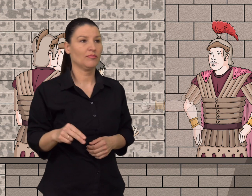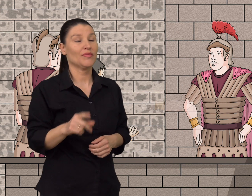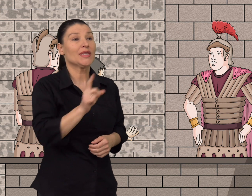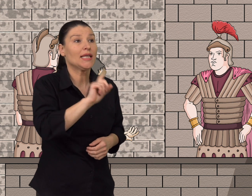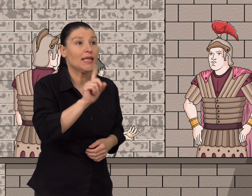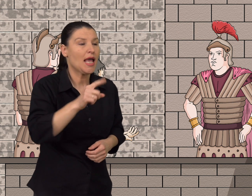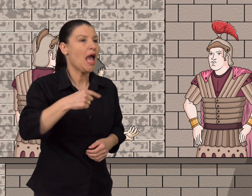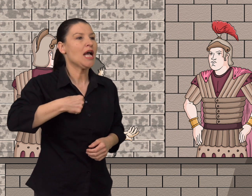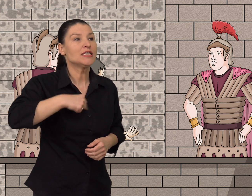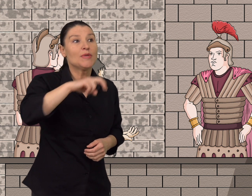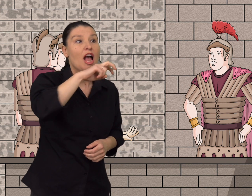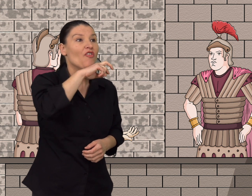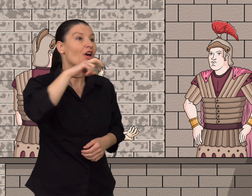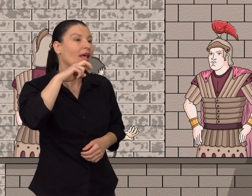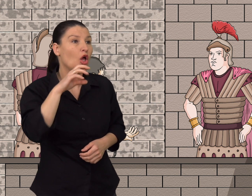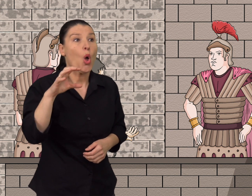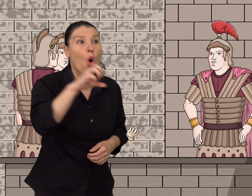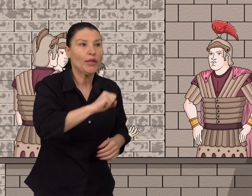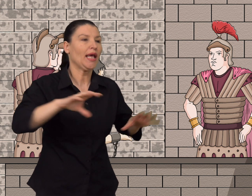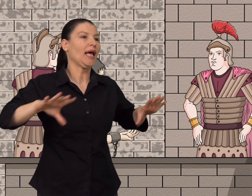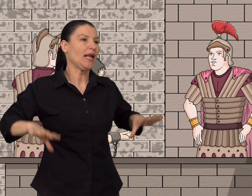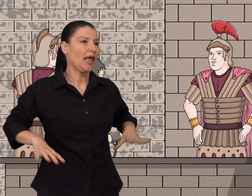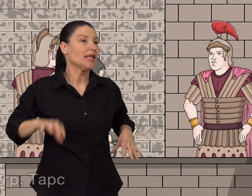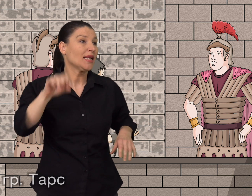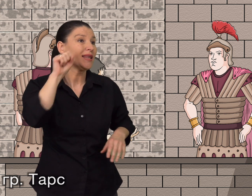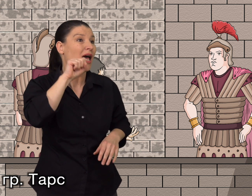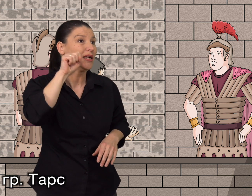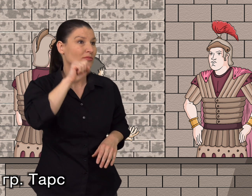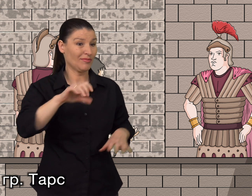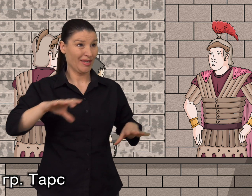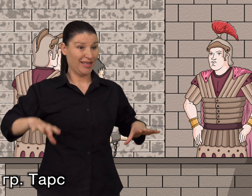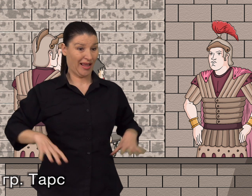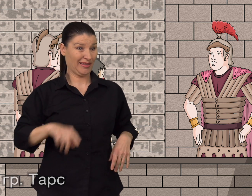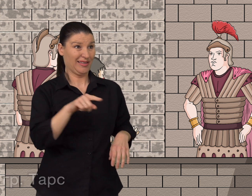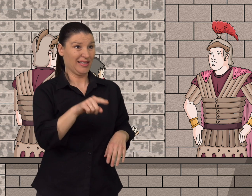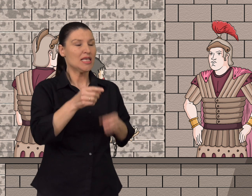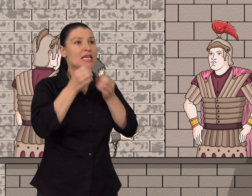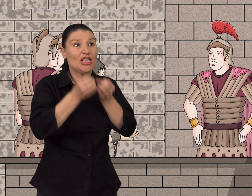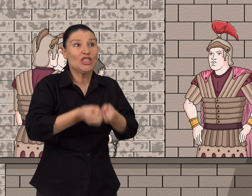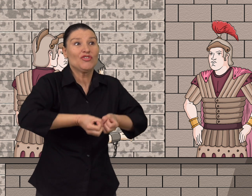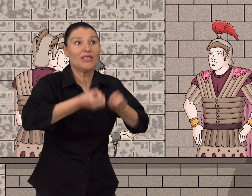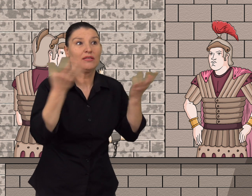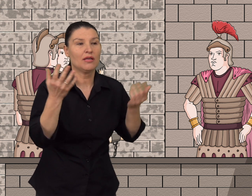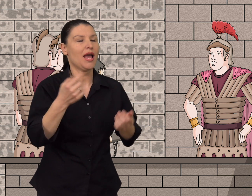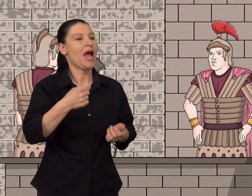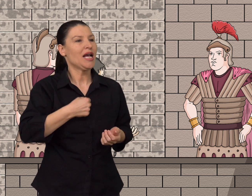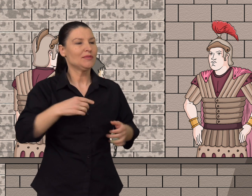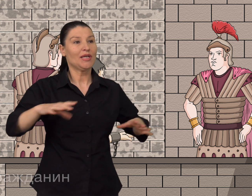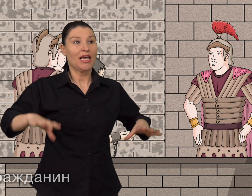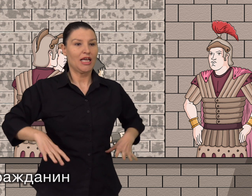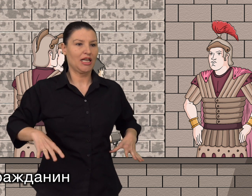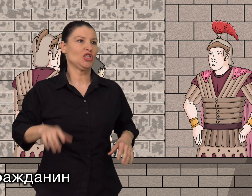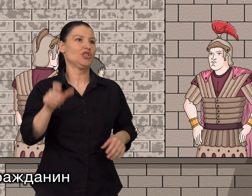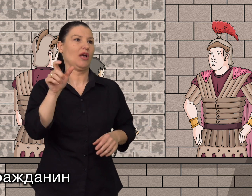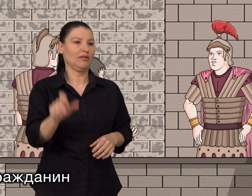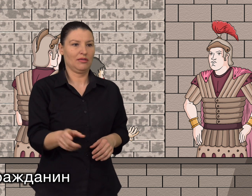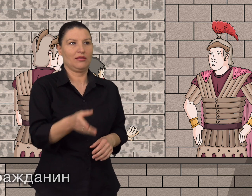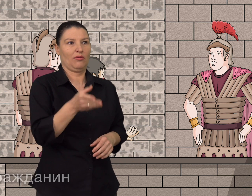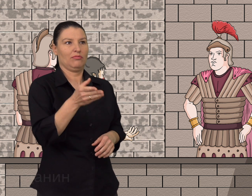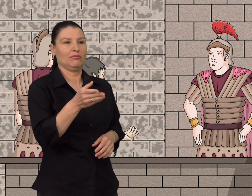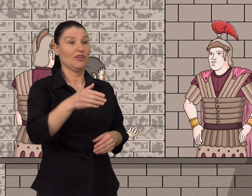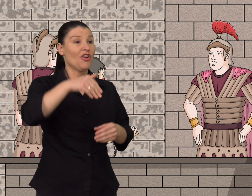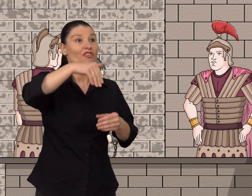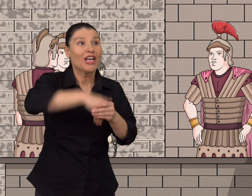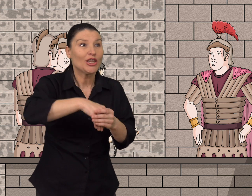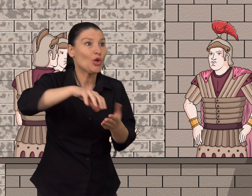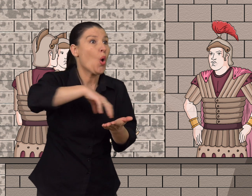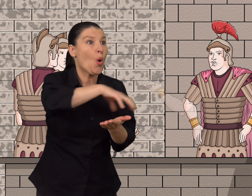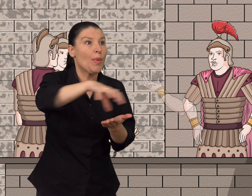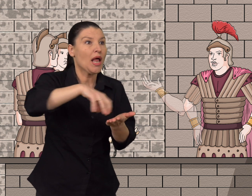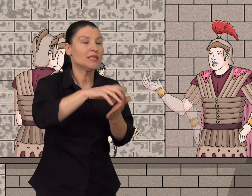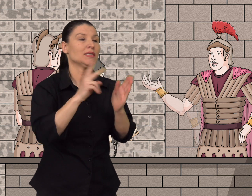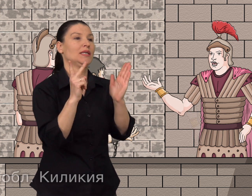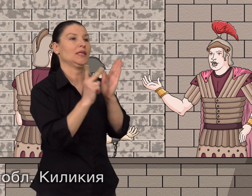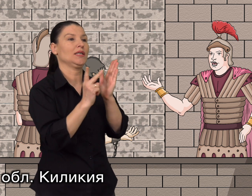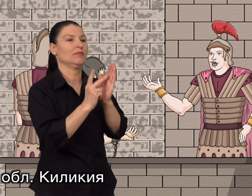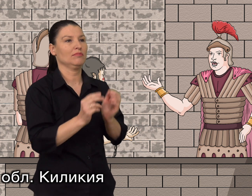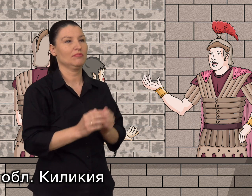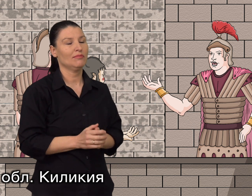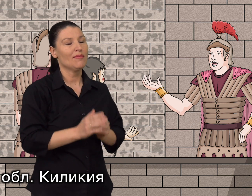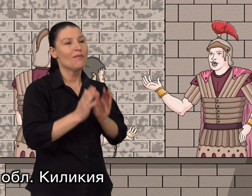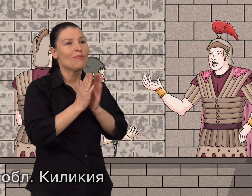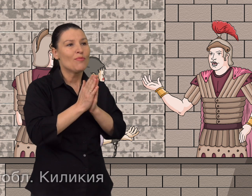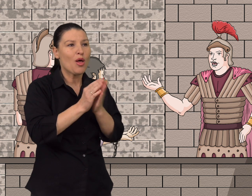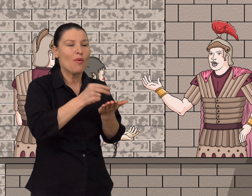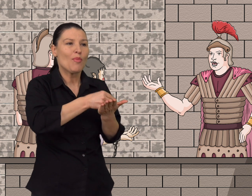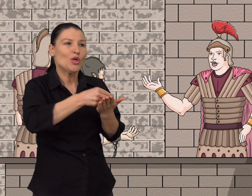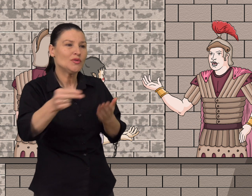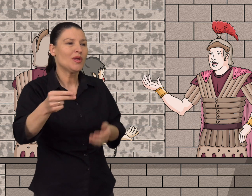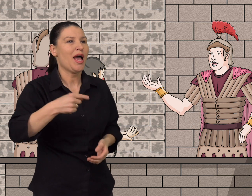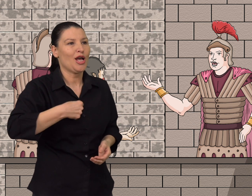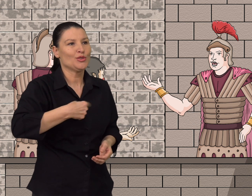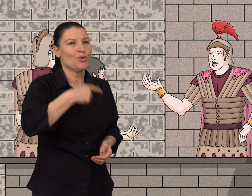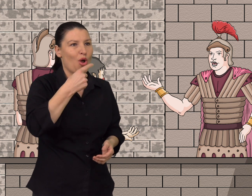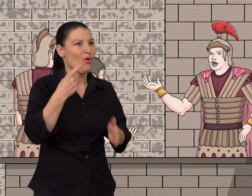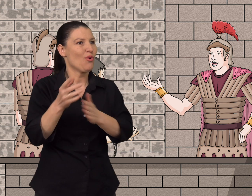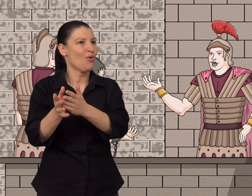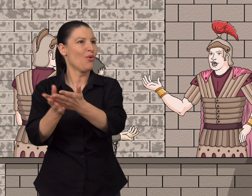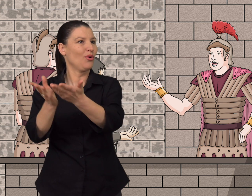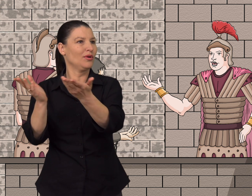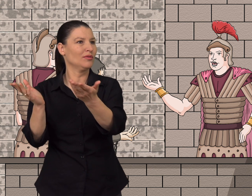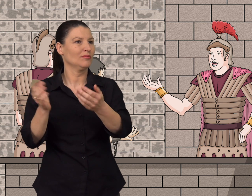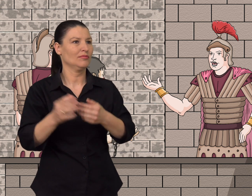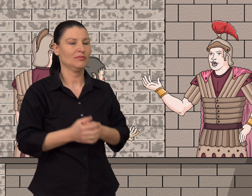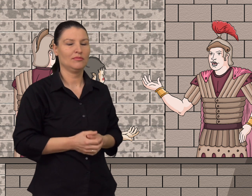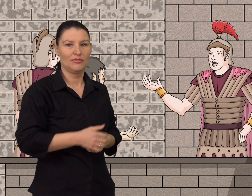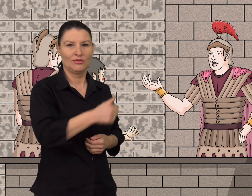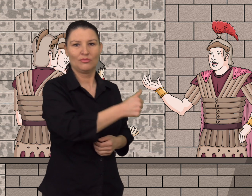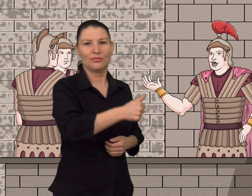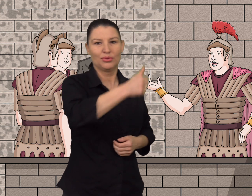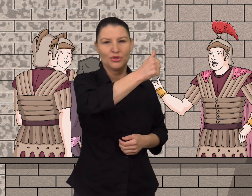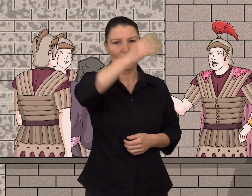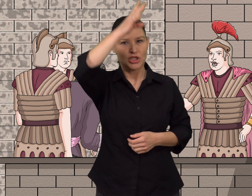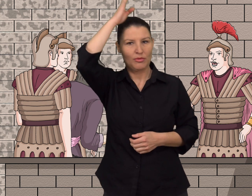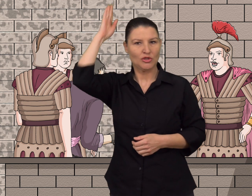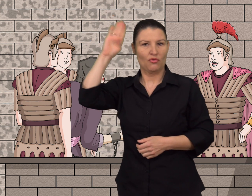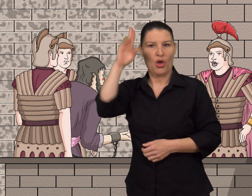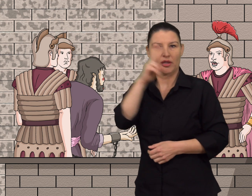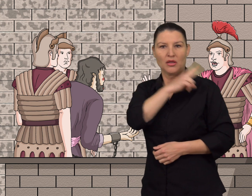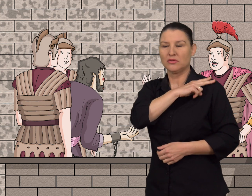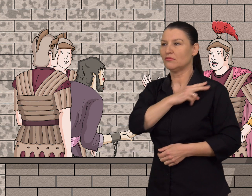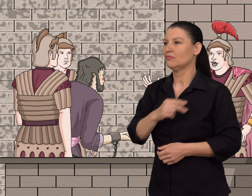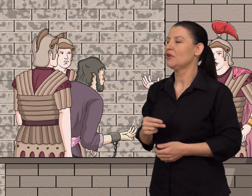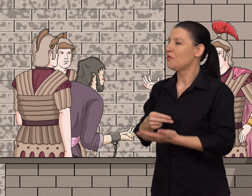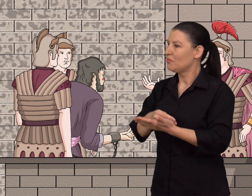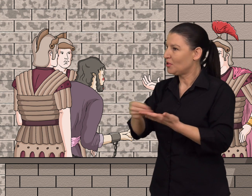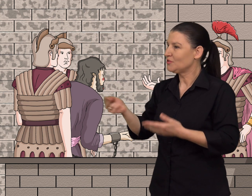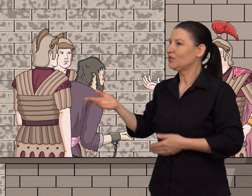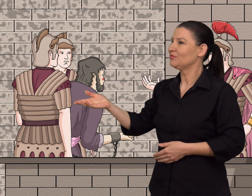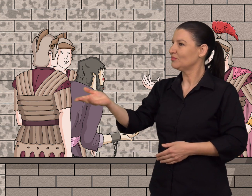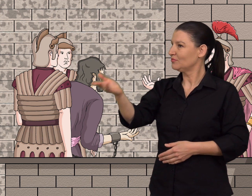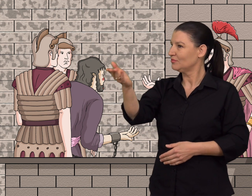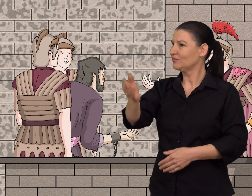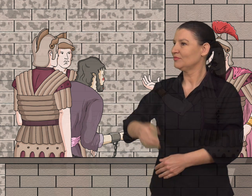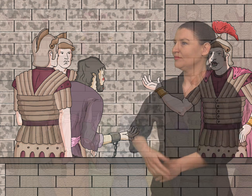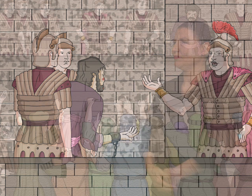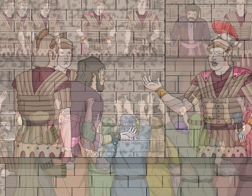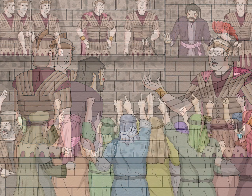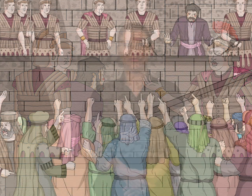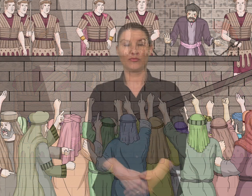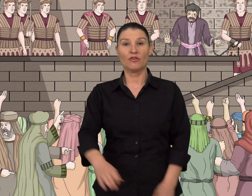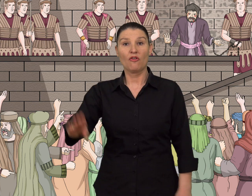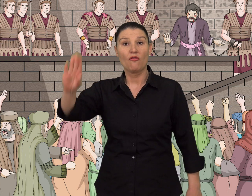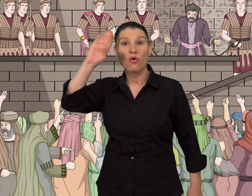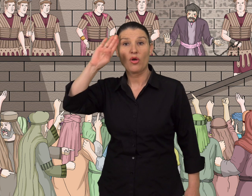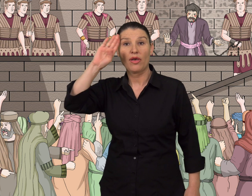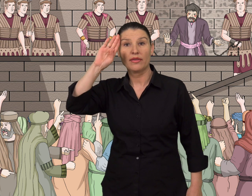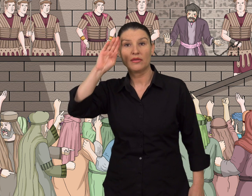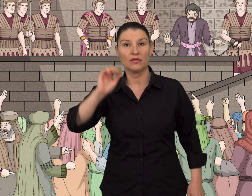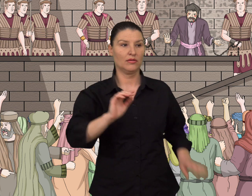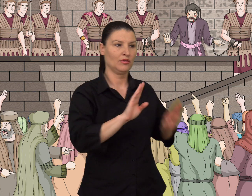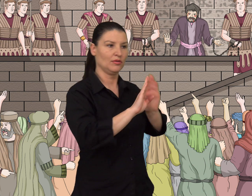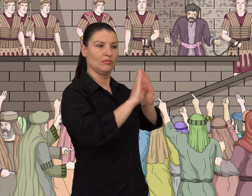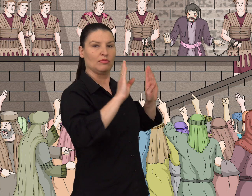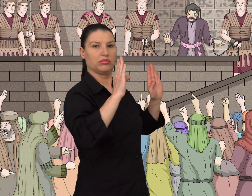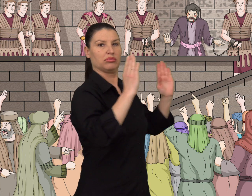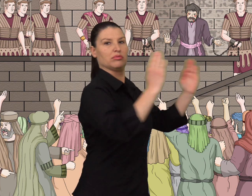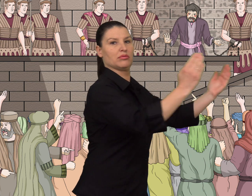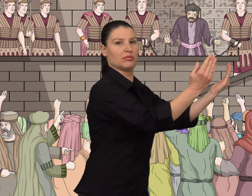But Paul answered, “I am a Jew from Tarsus in Cilicia, a citizen of no ordinary city. Now I beg you to allow me to speak to the people.”